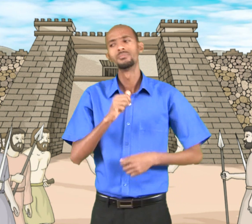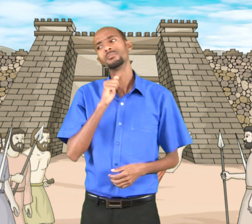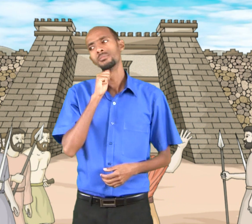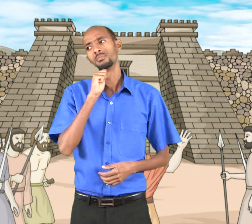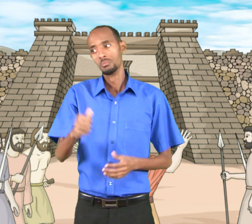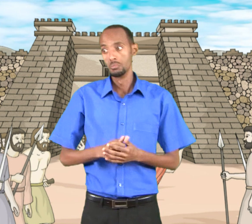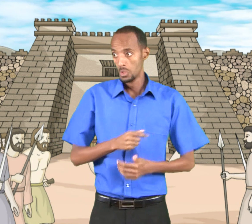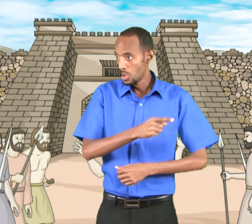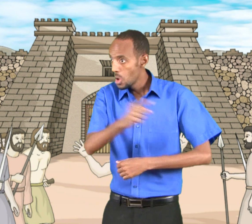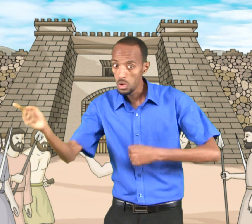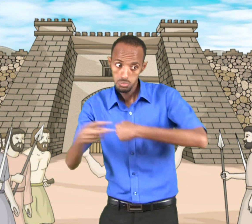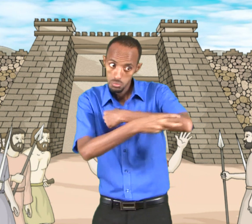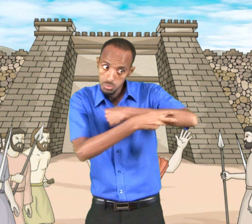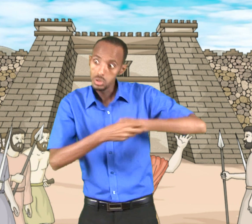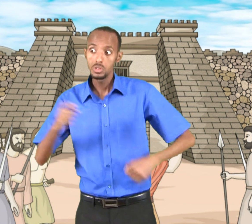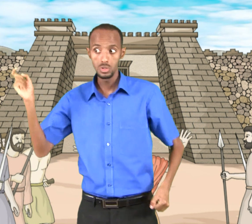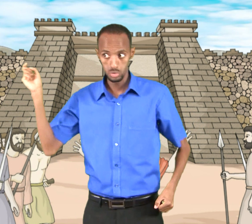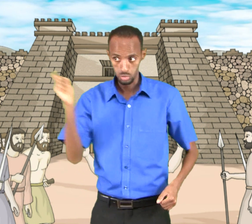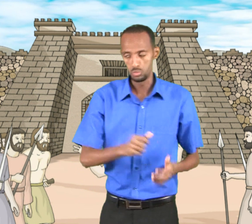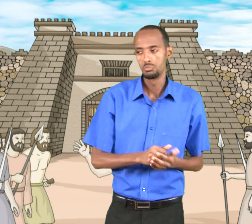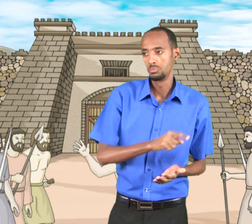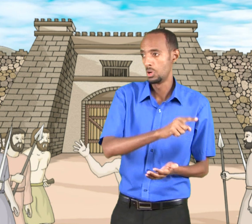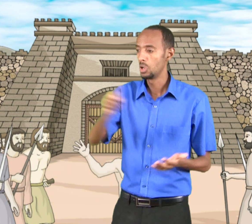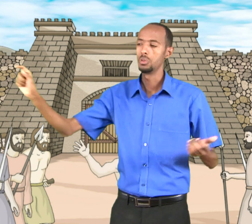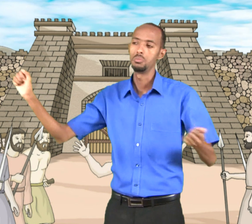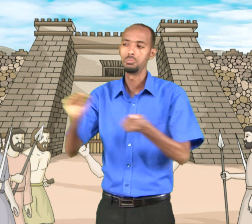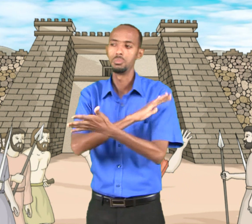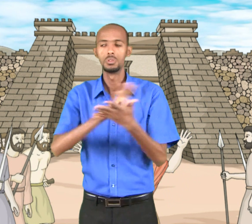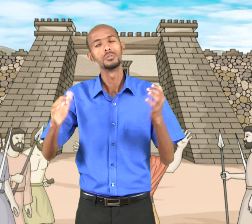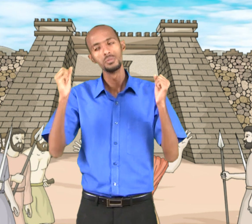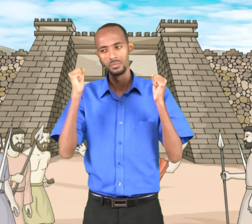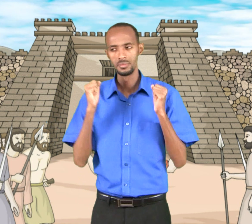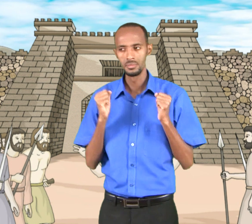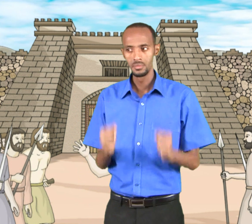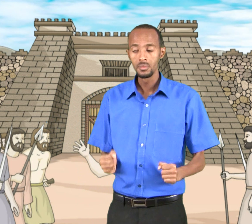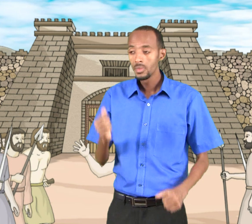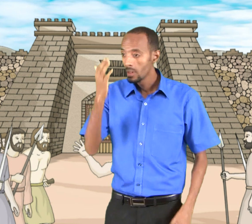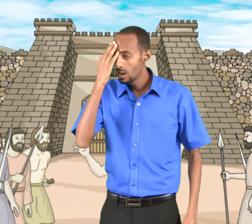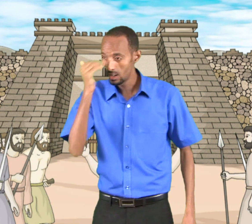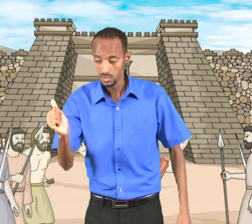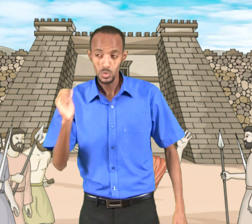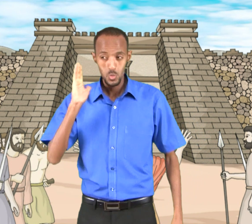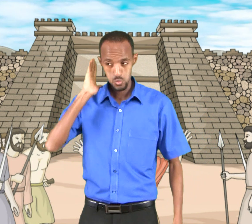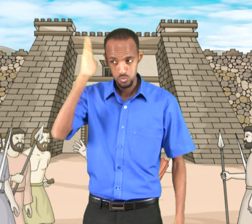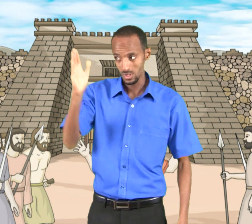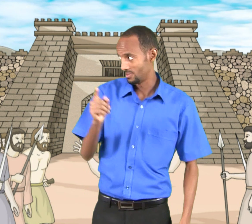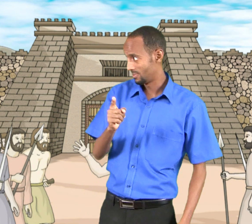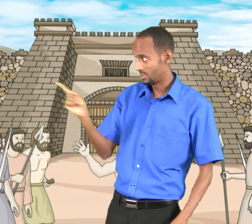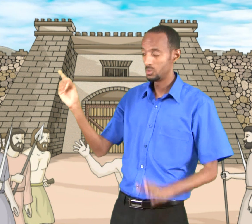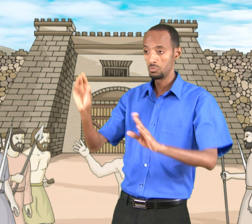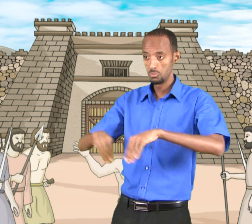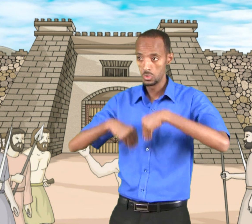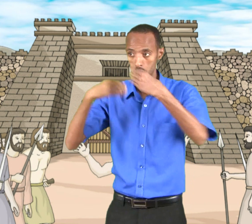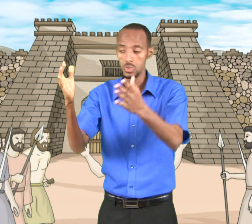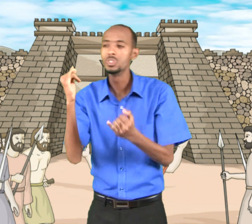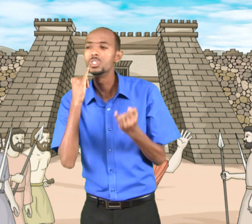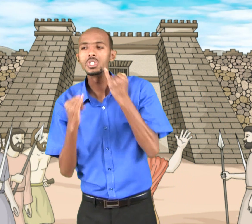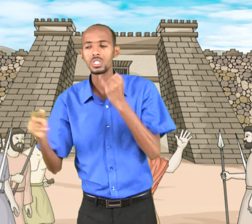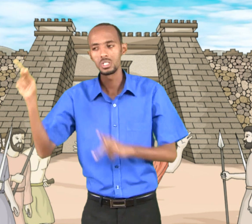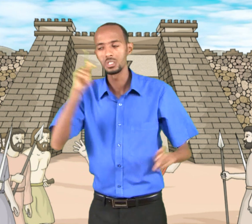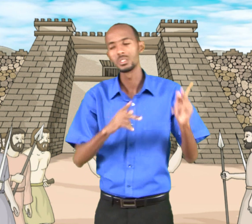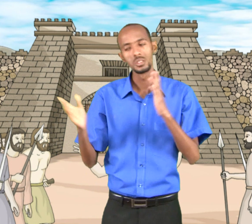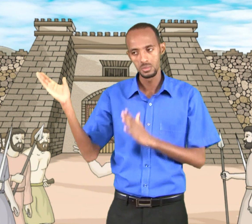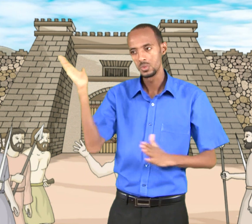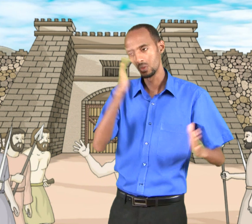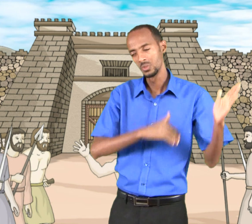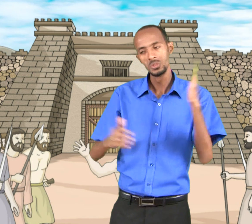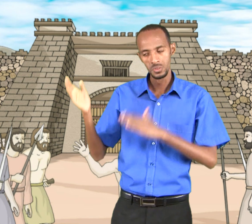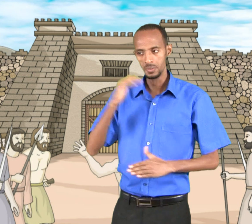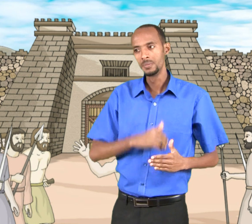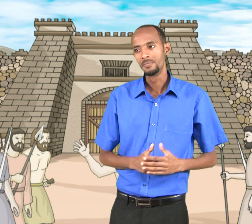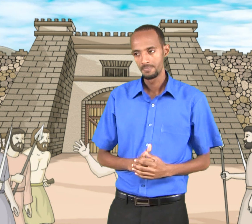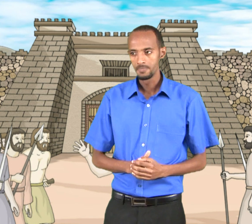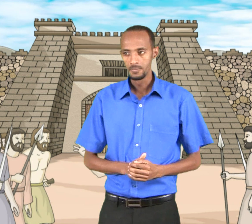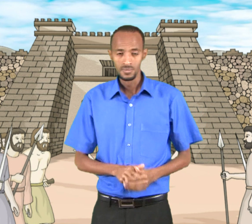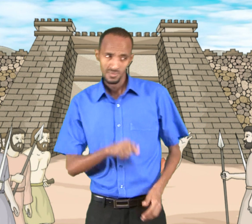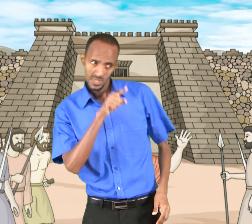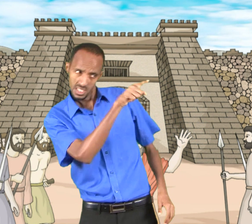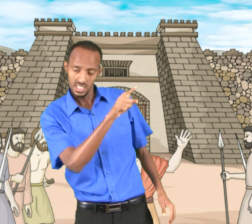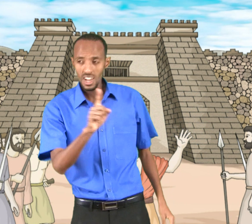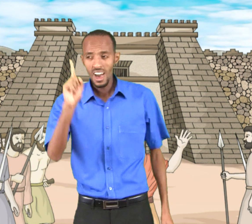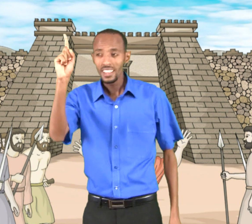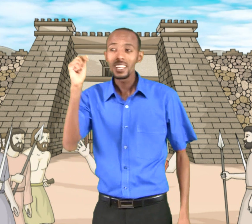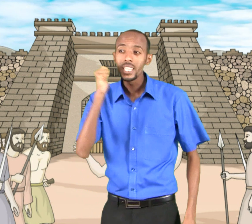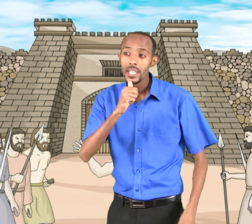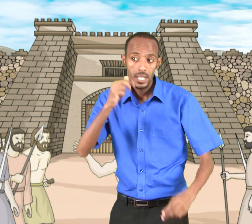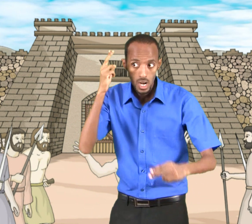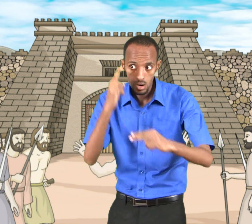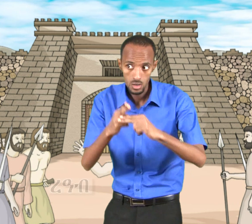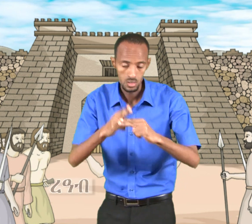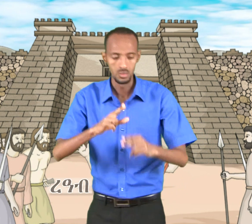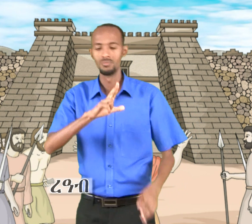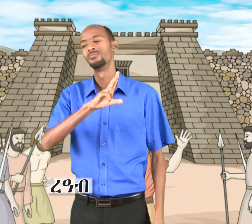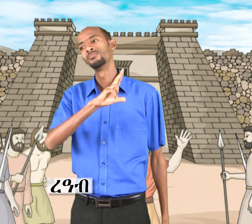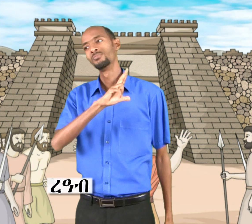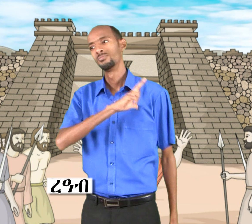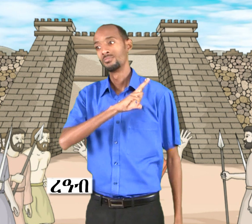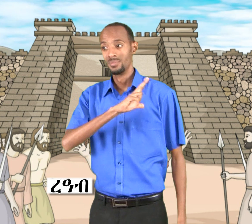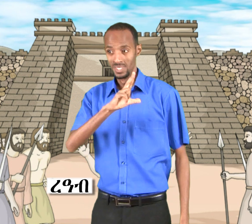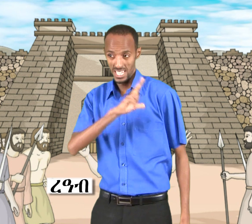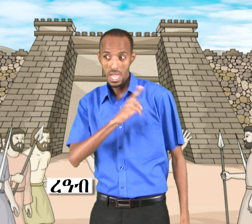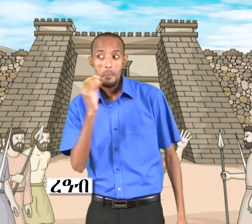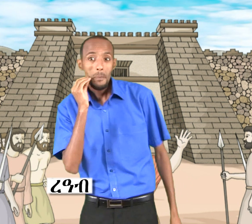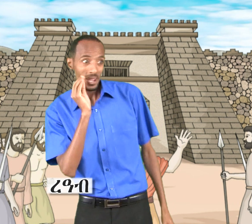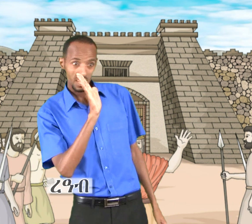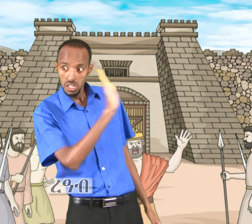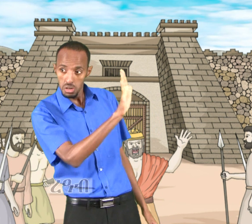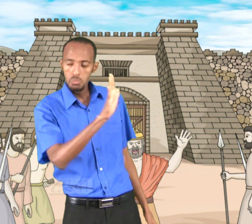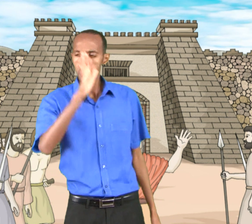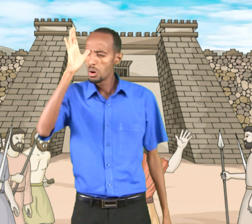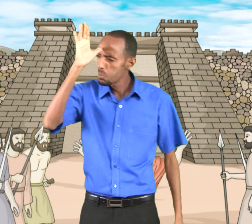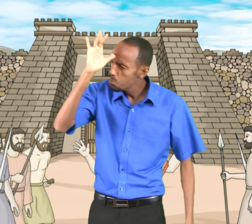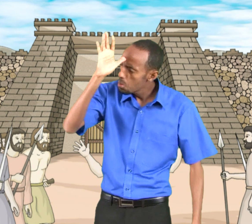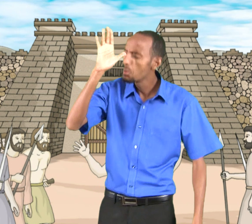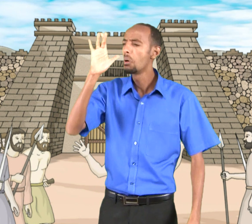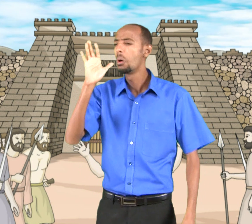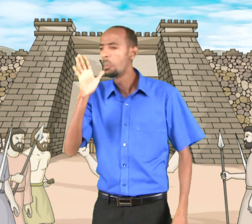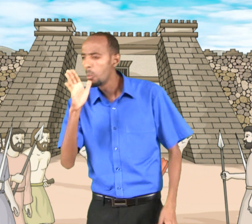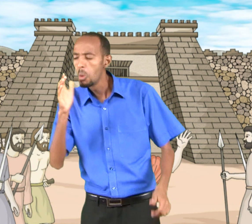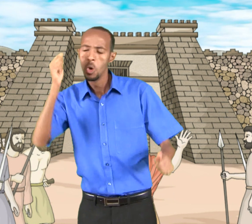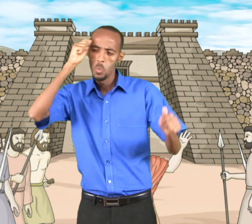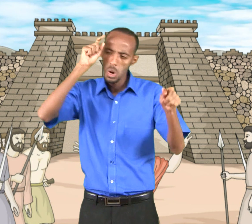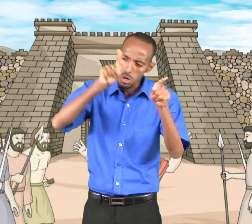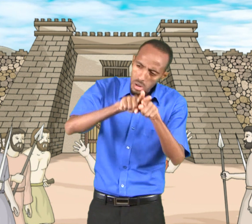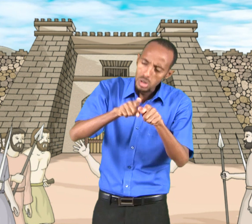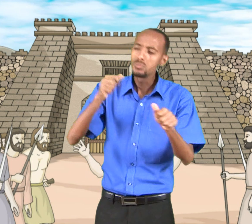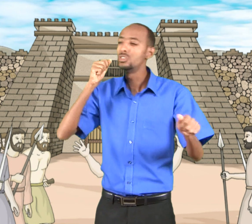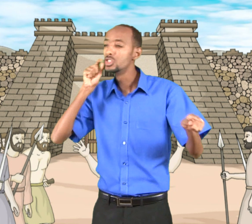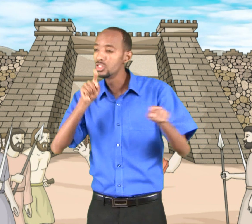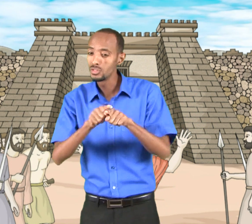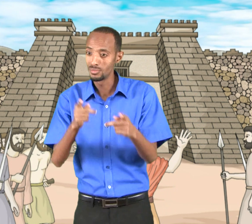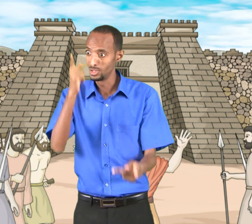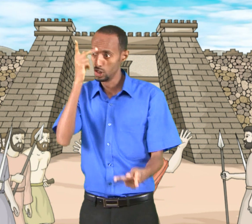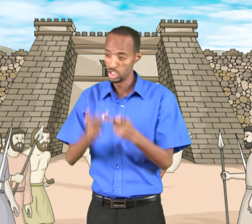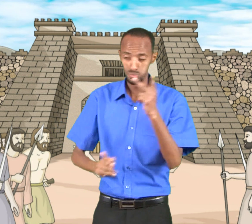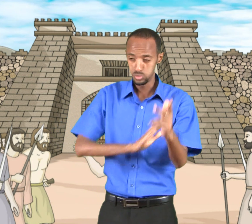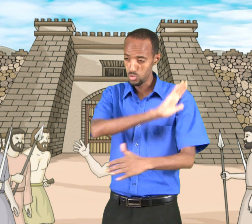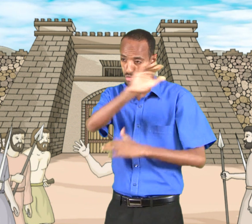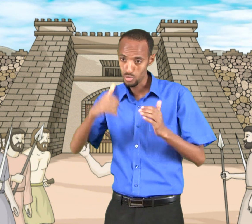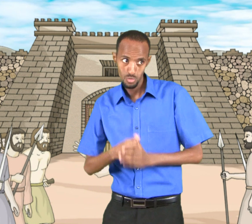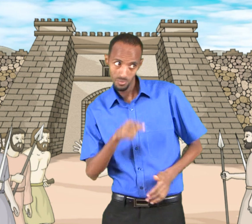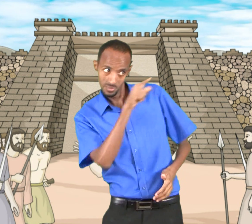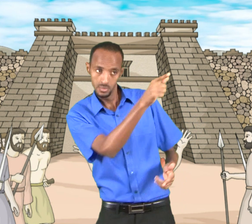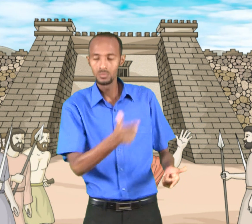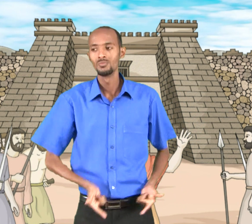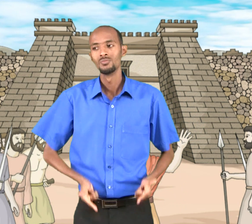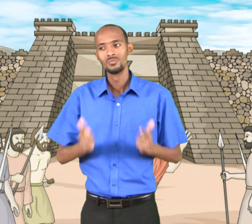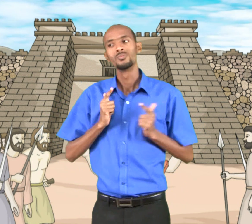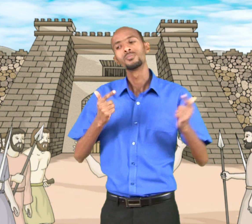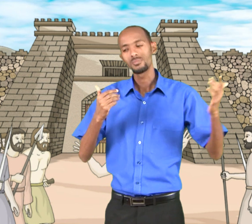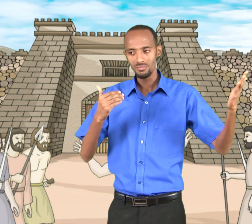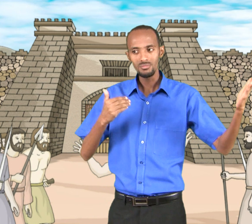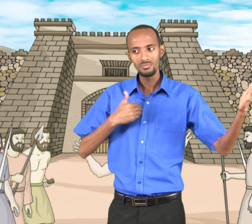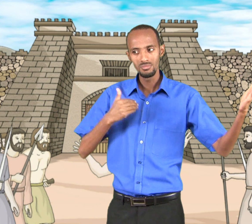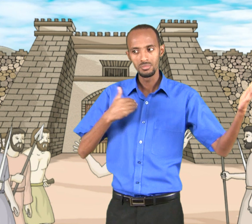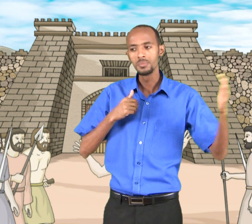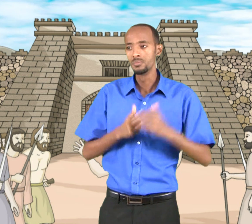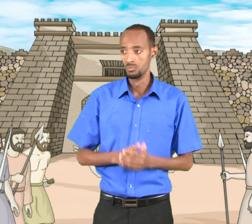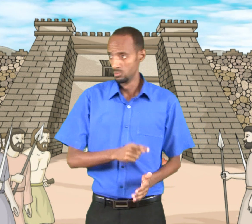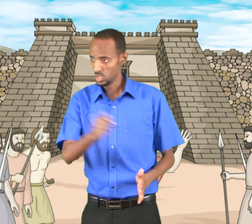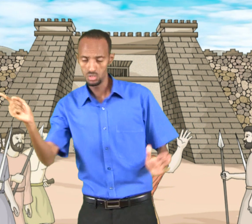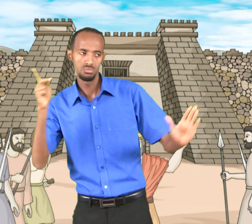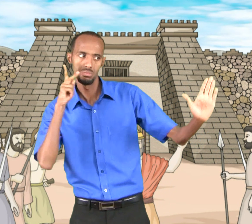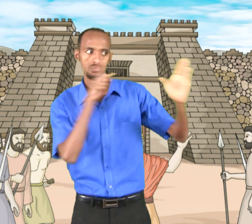If you take any of these, you will set apart the camp of Israel for destruction and bring disaster upon it.